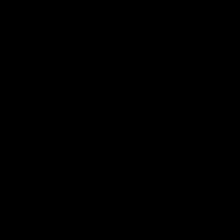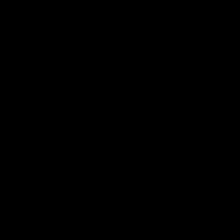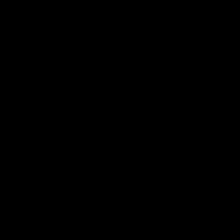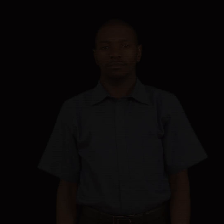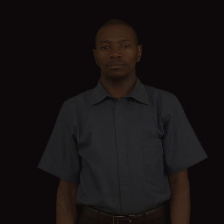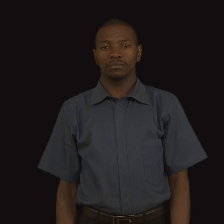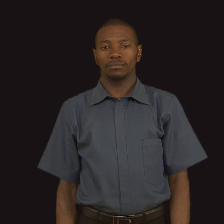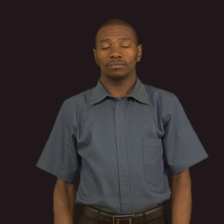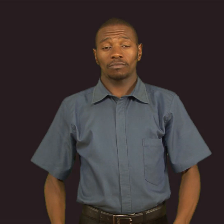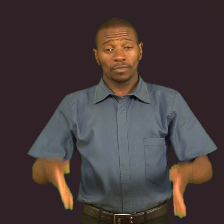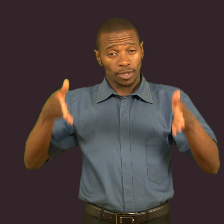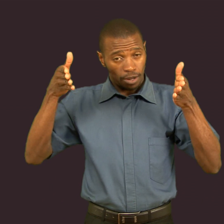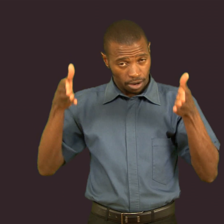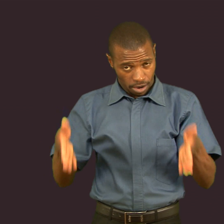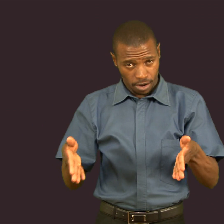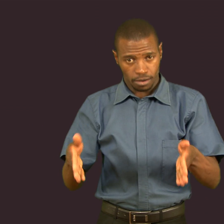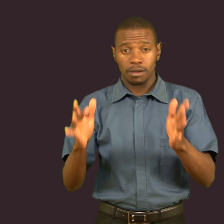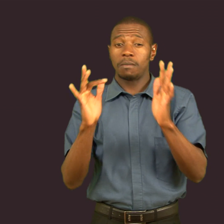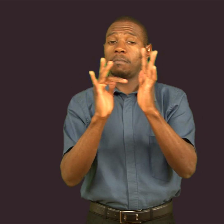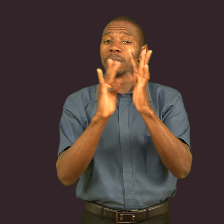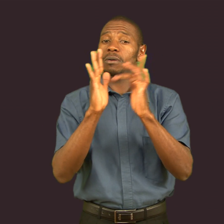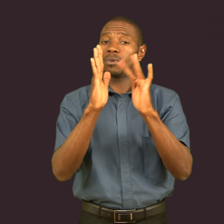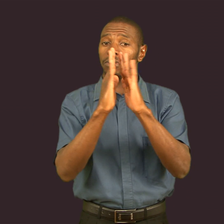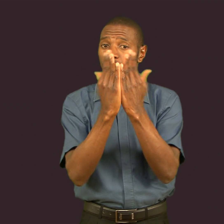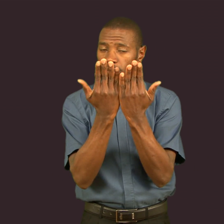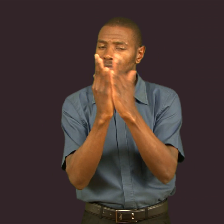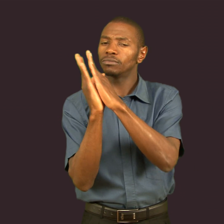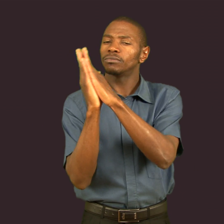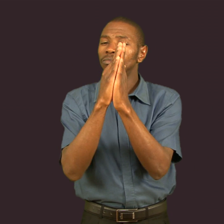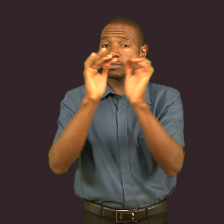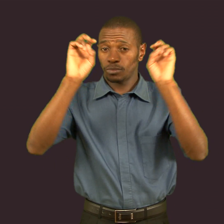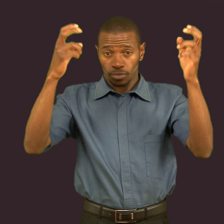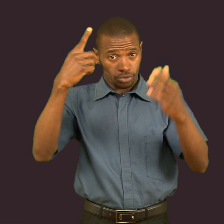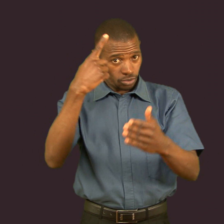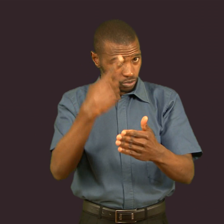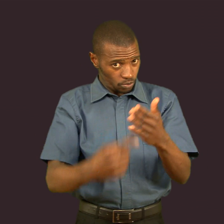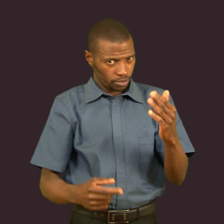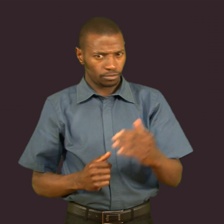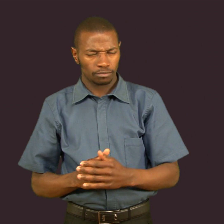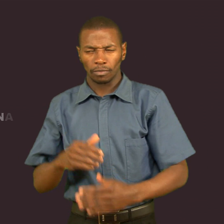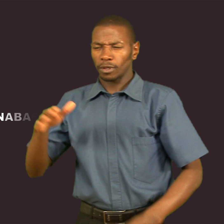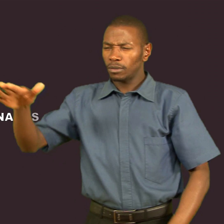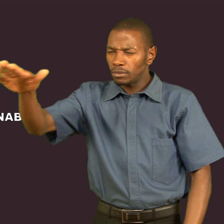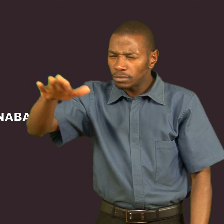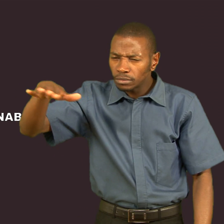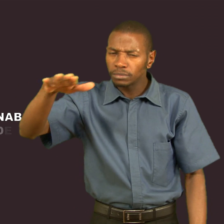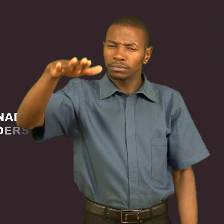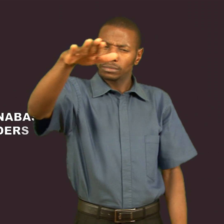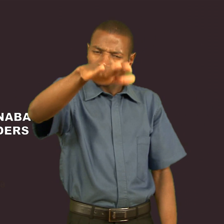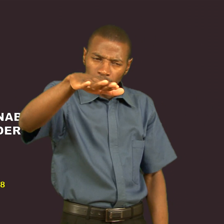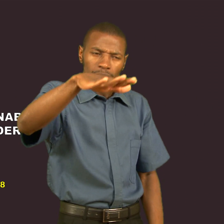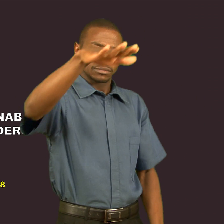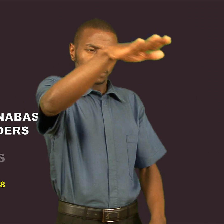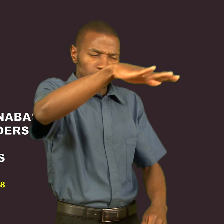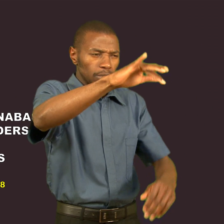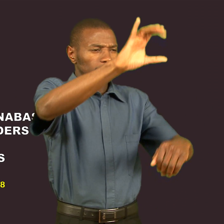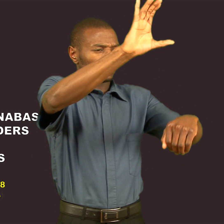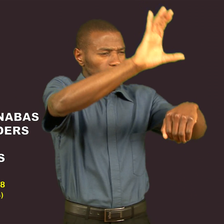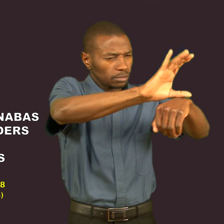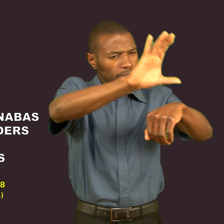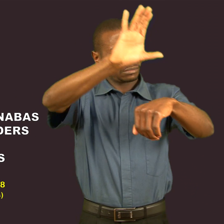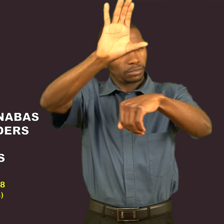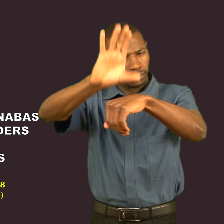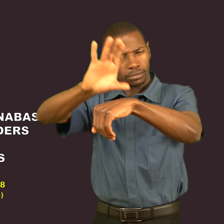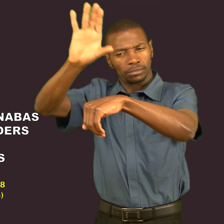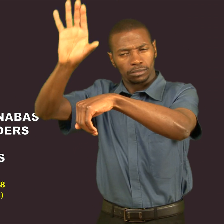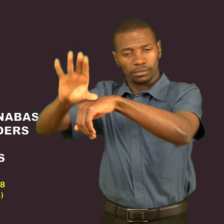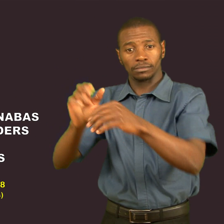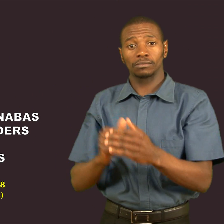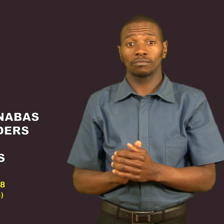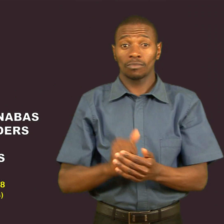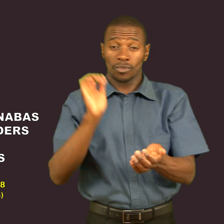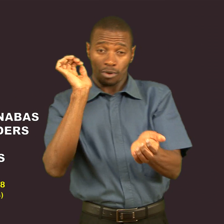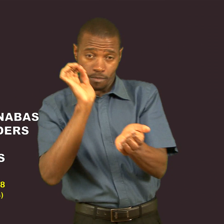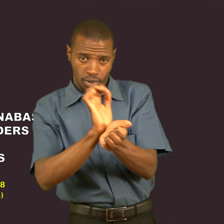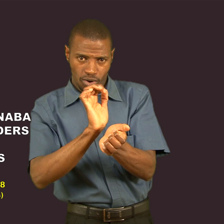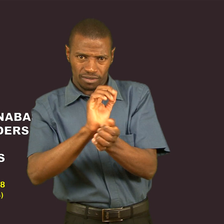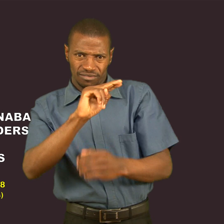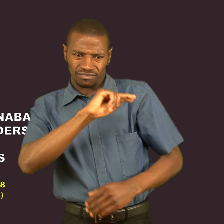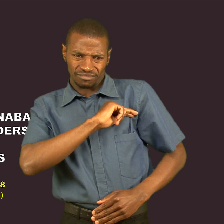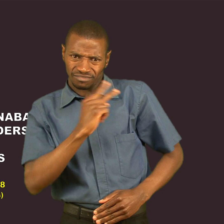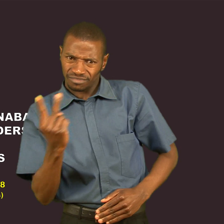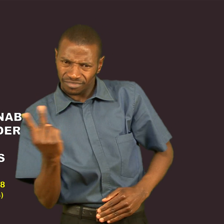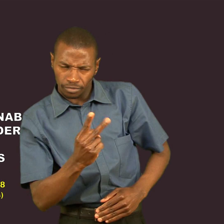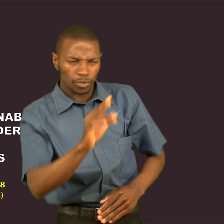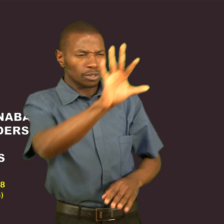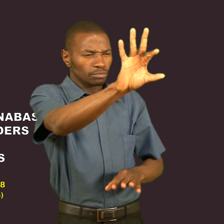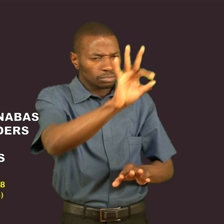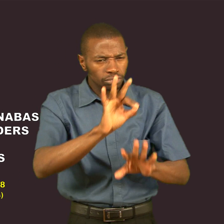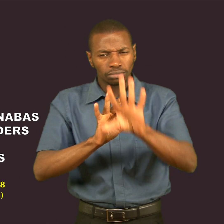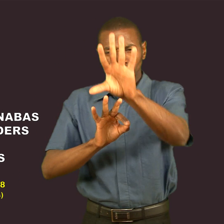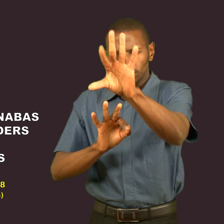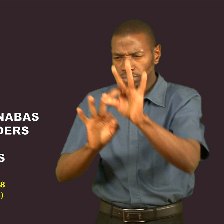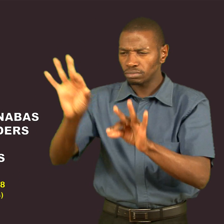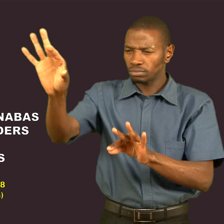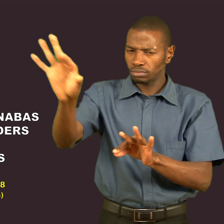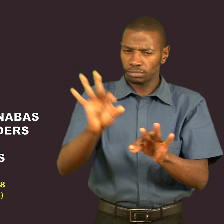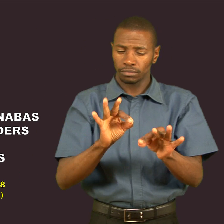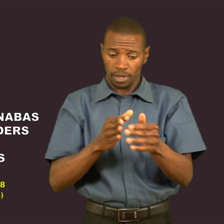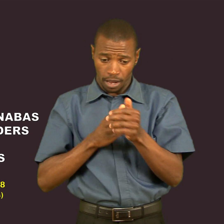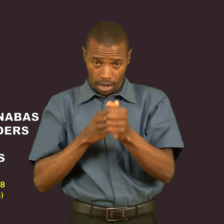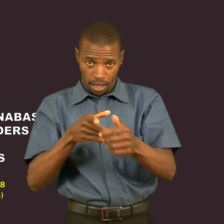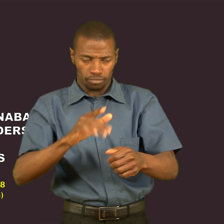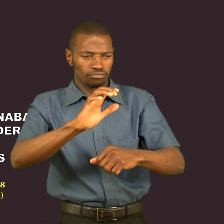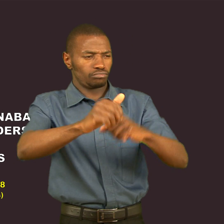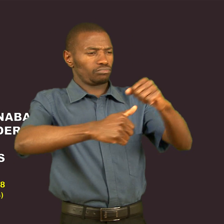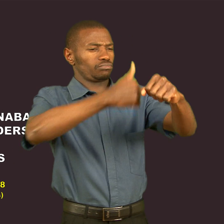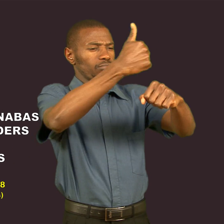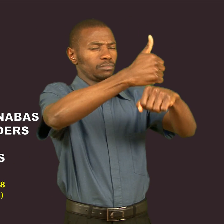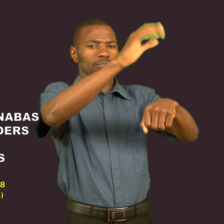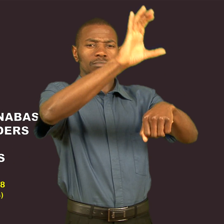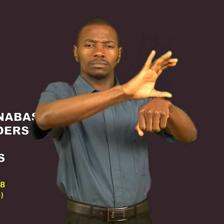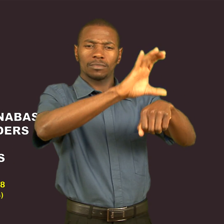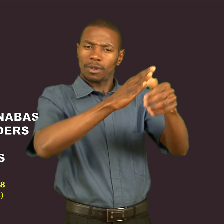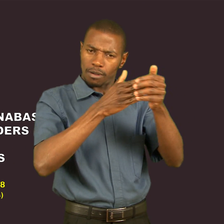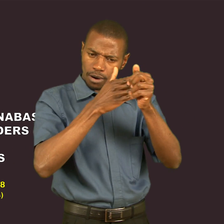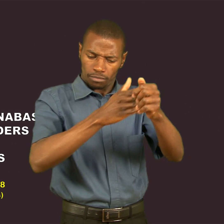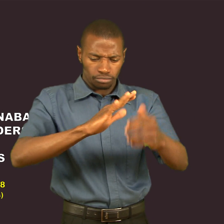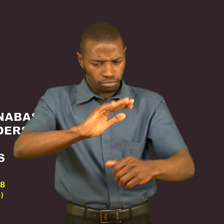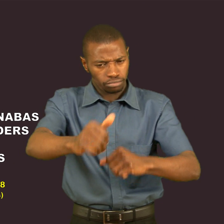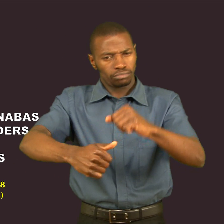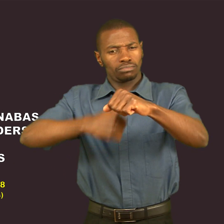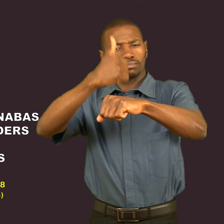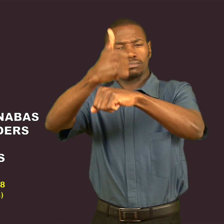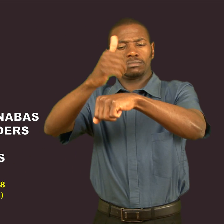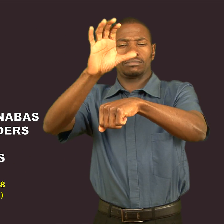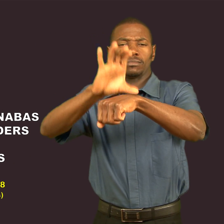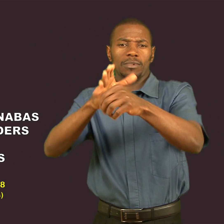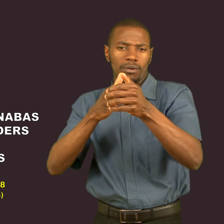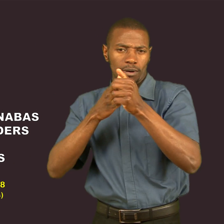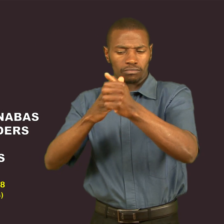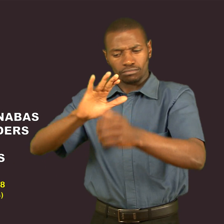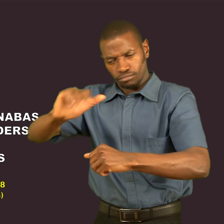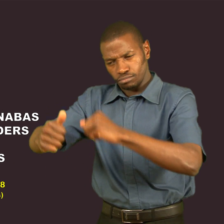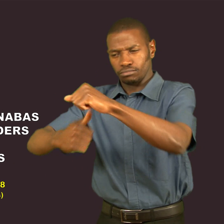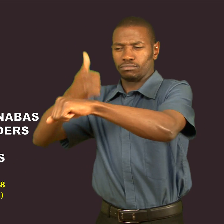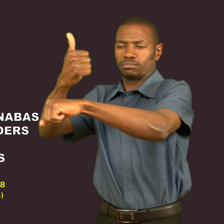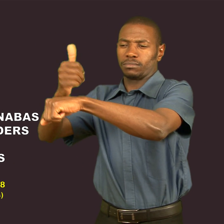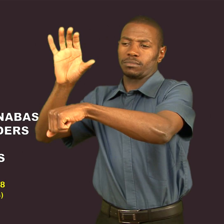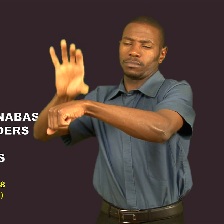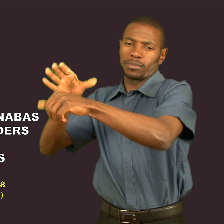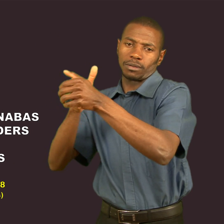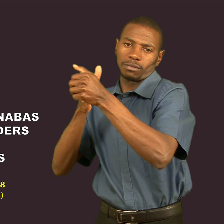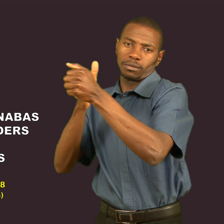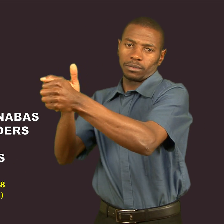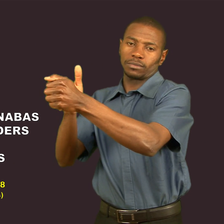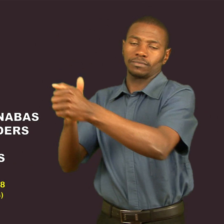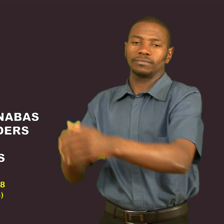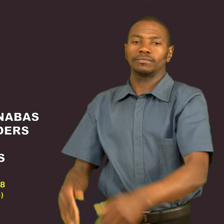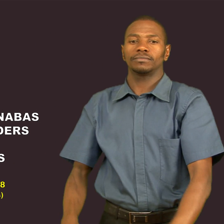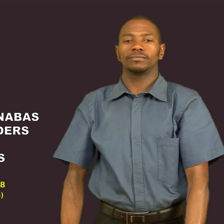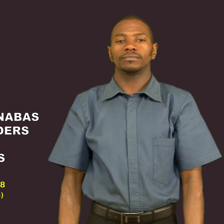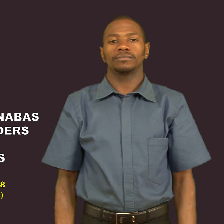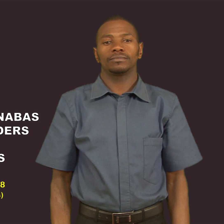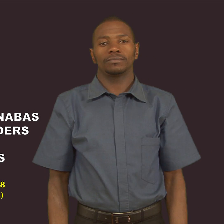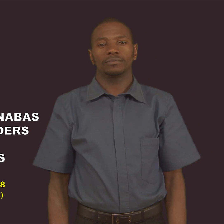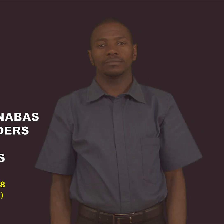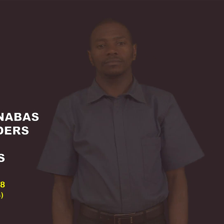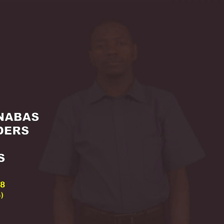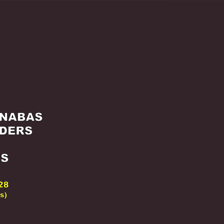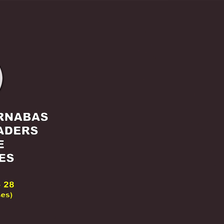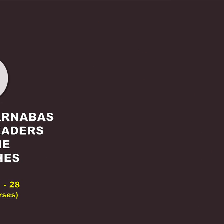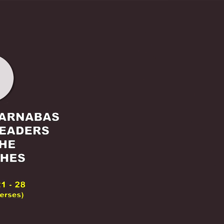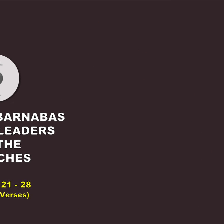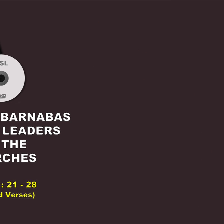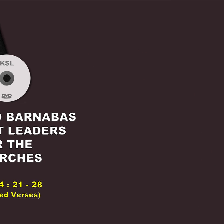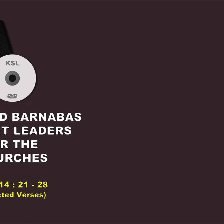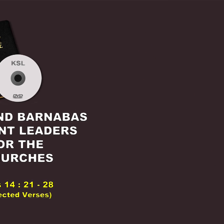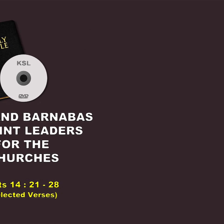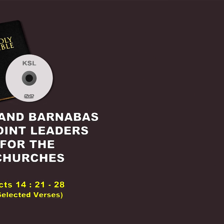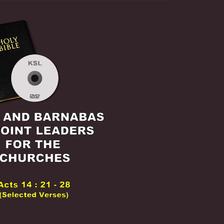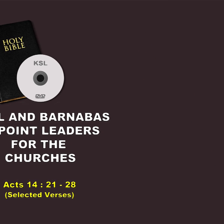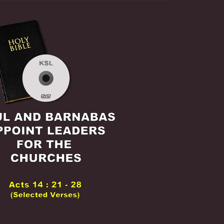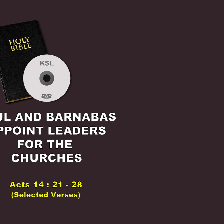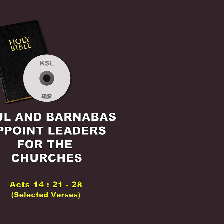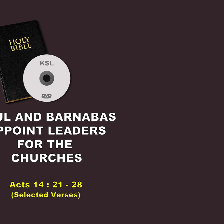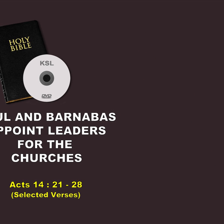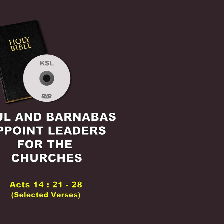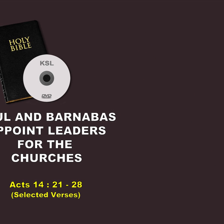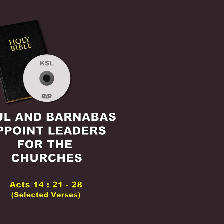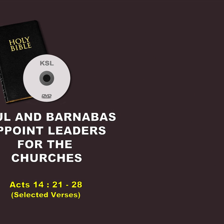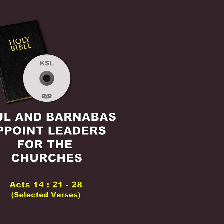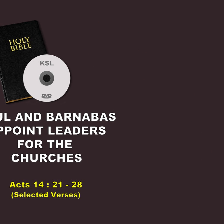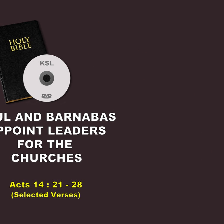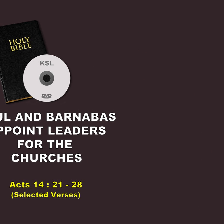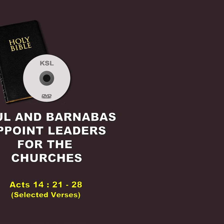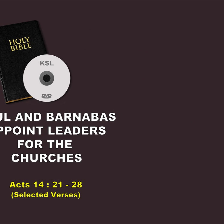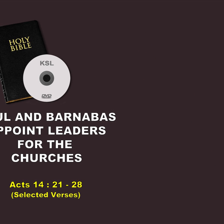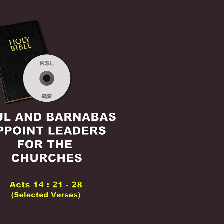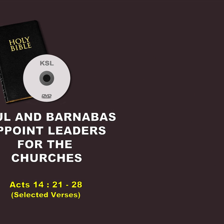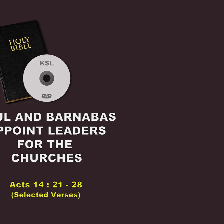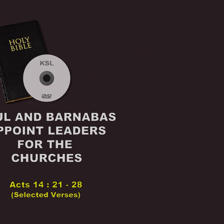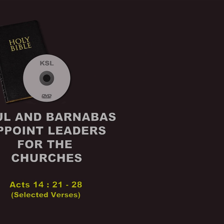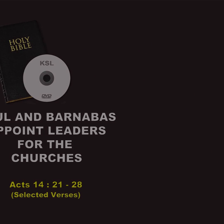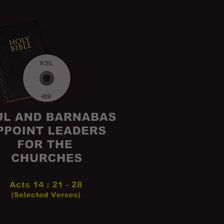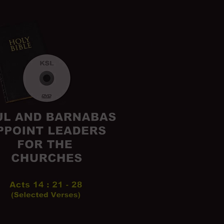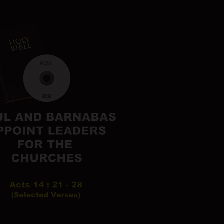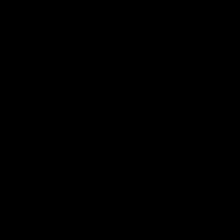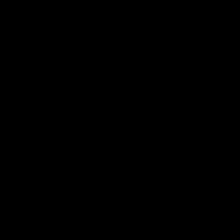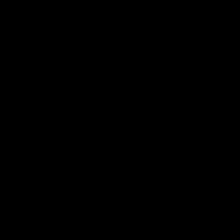Paul and Barnabas appoint leaders for the churches